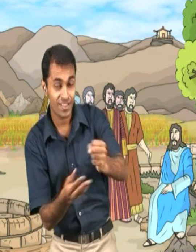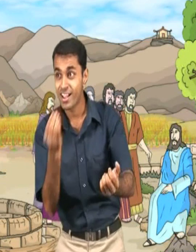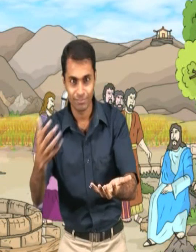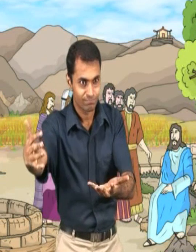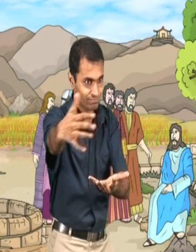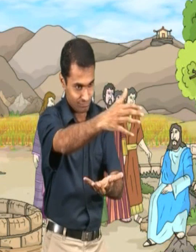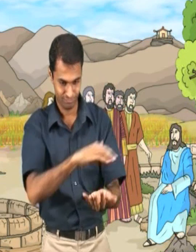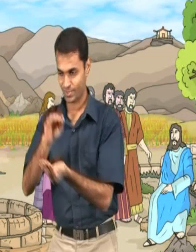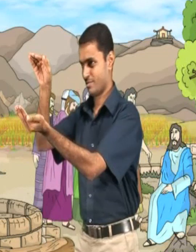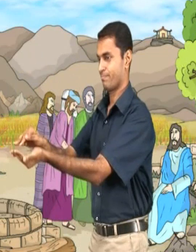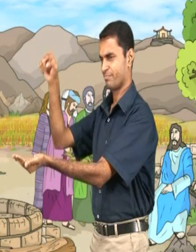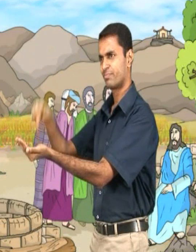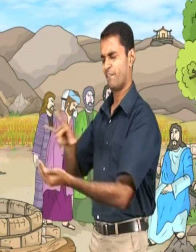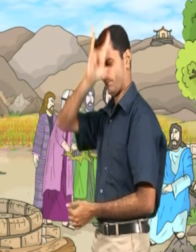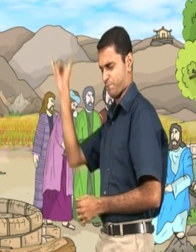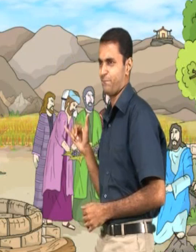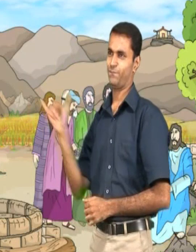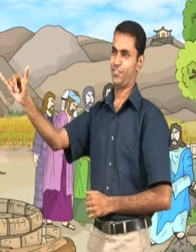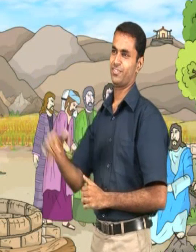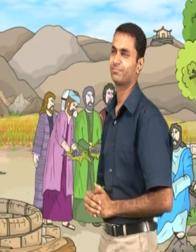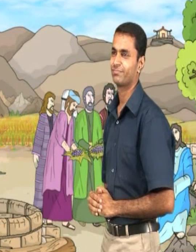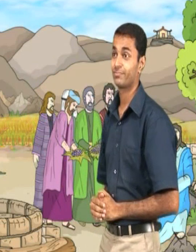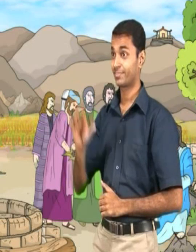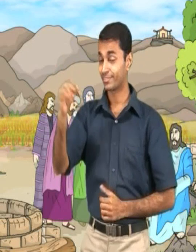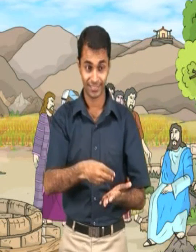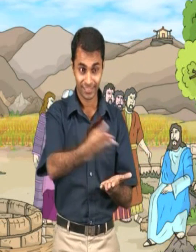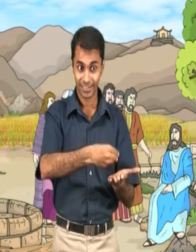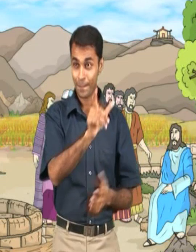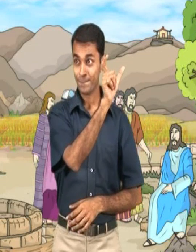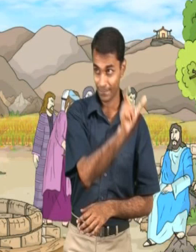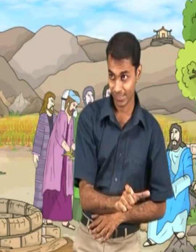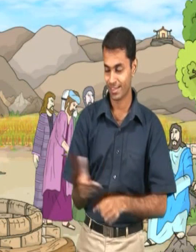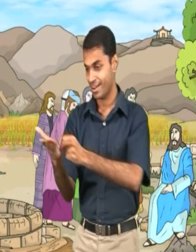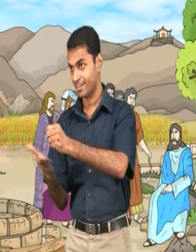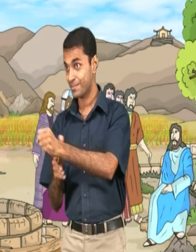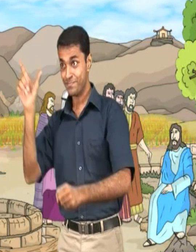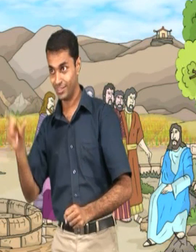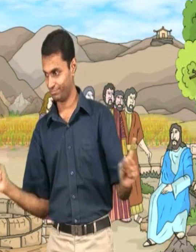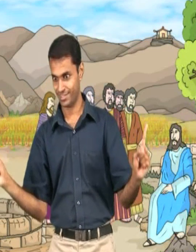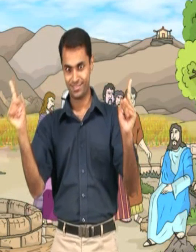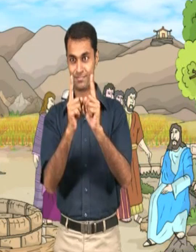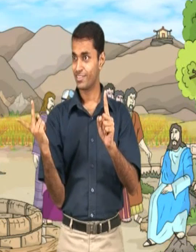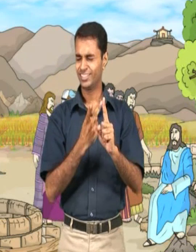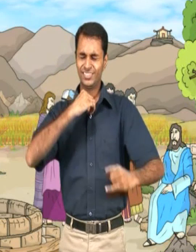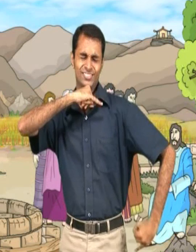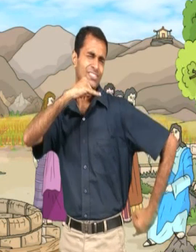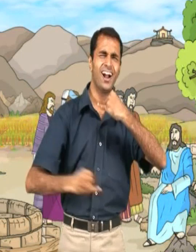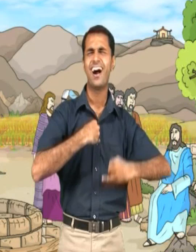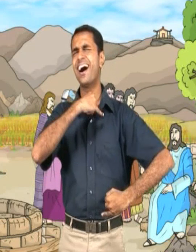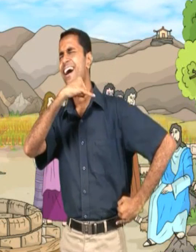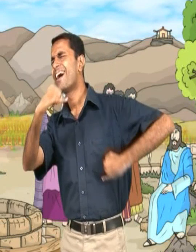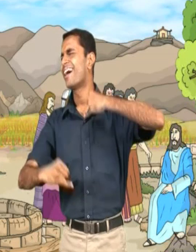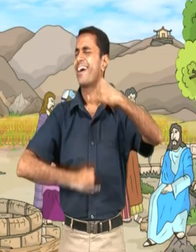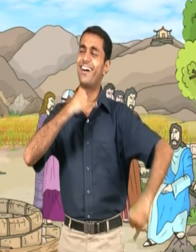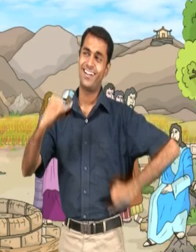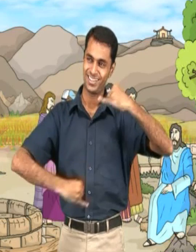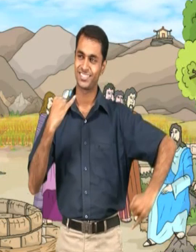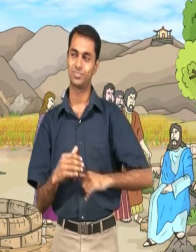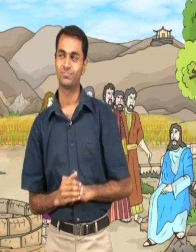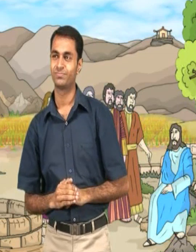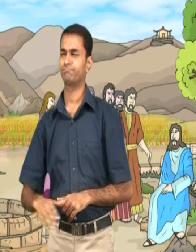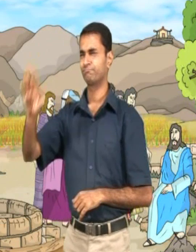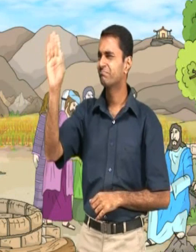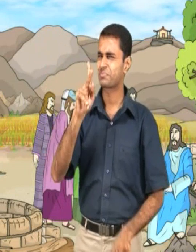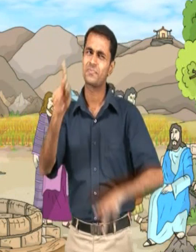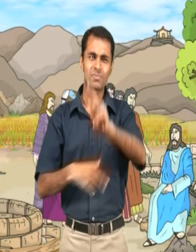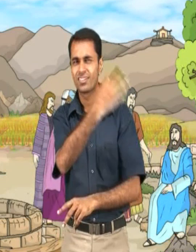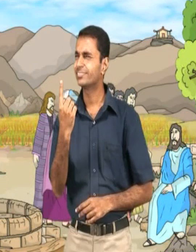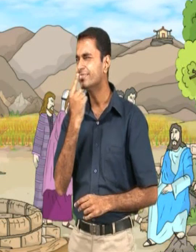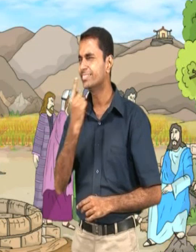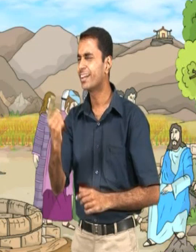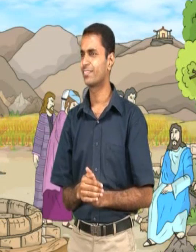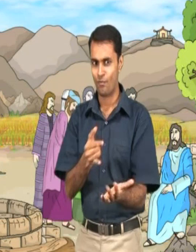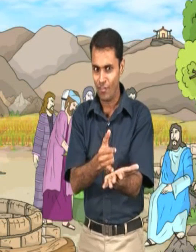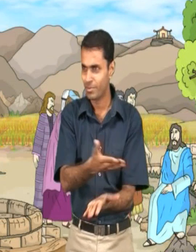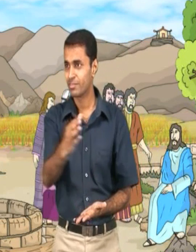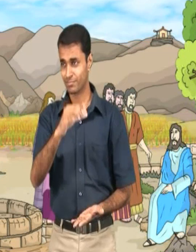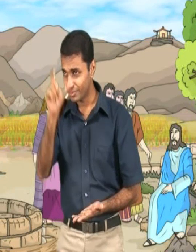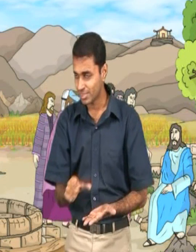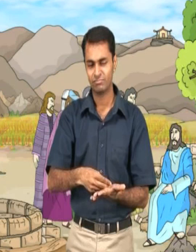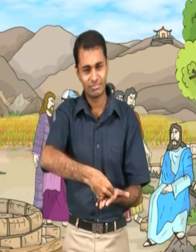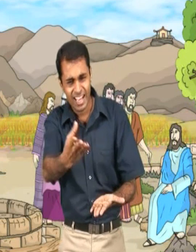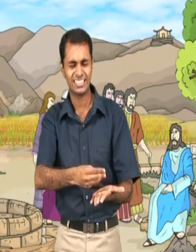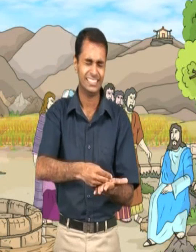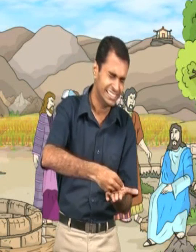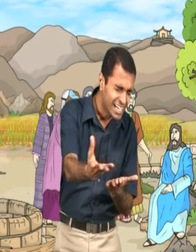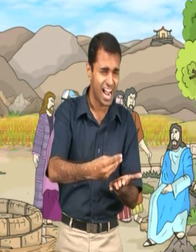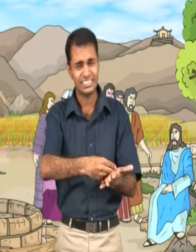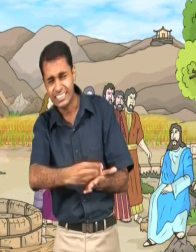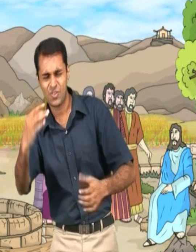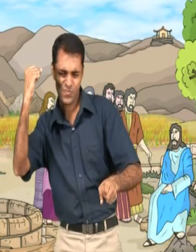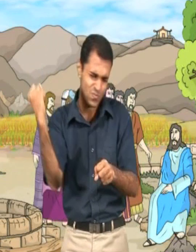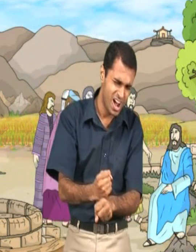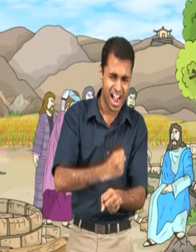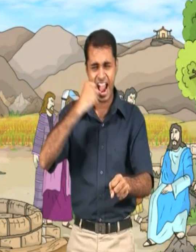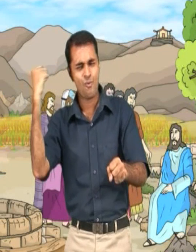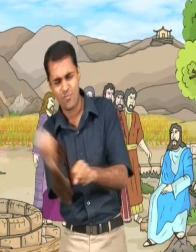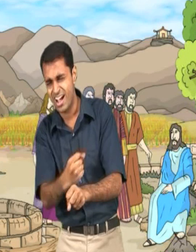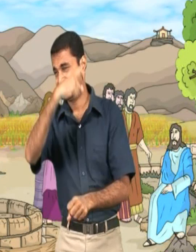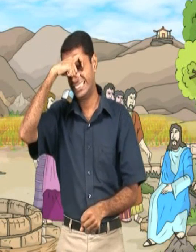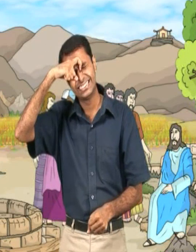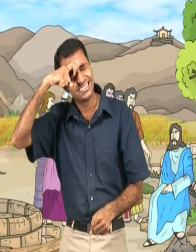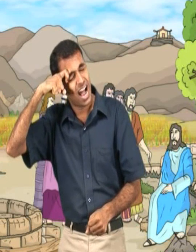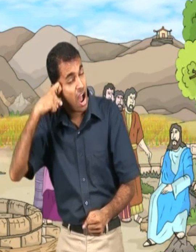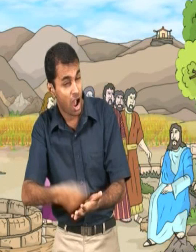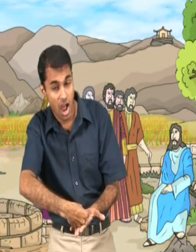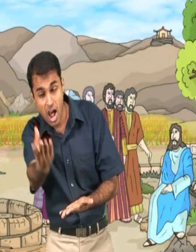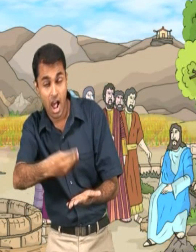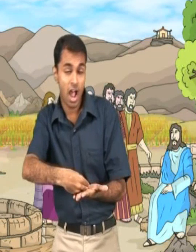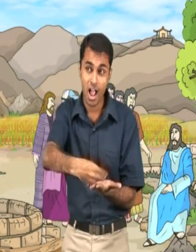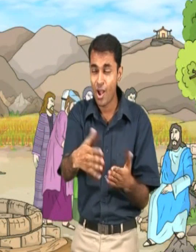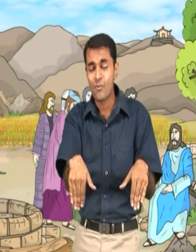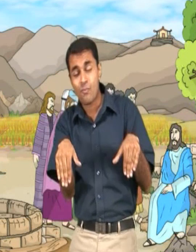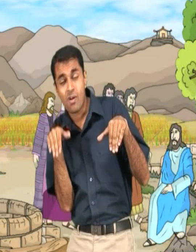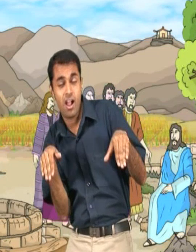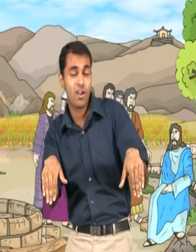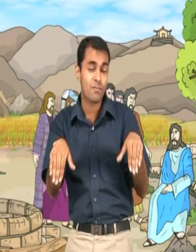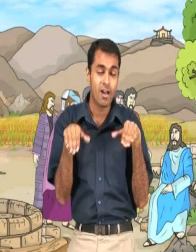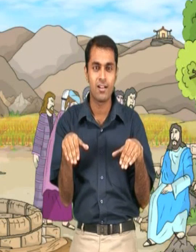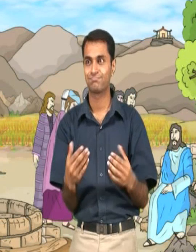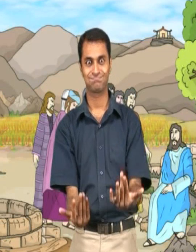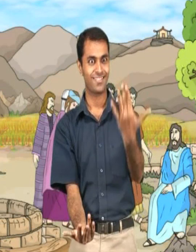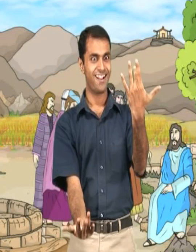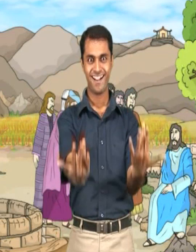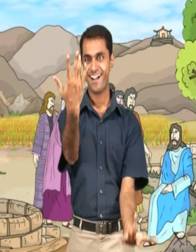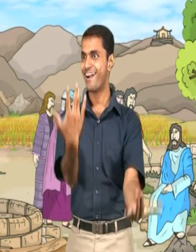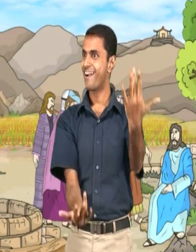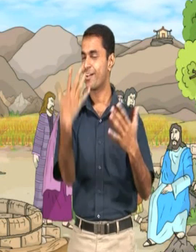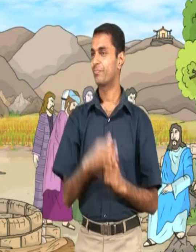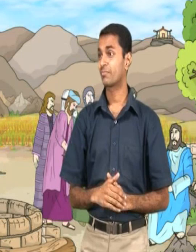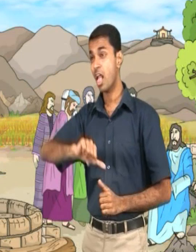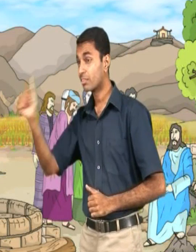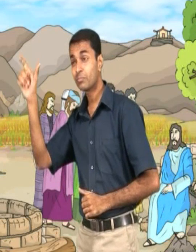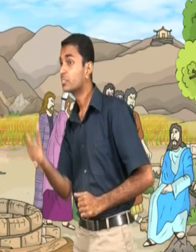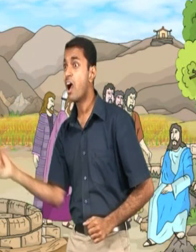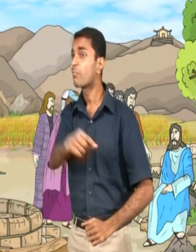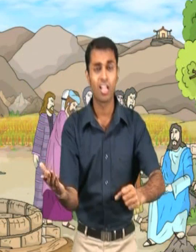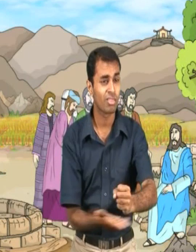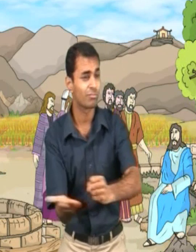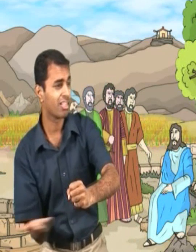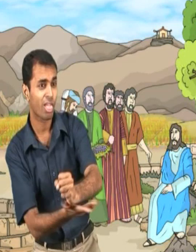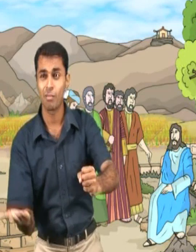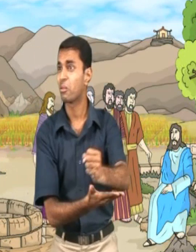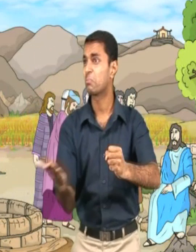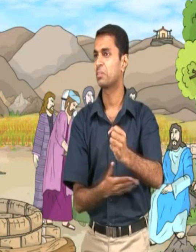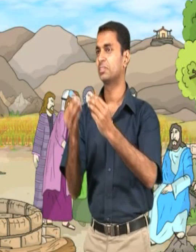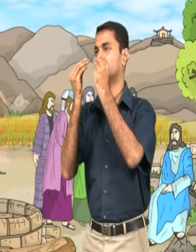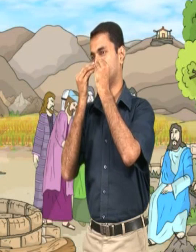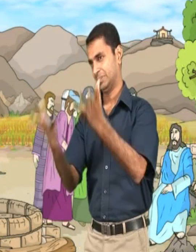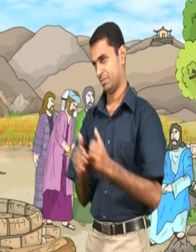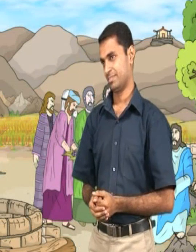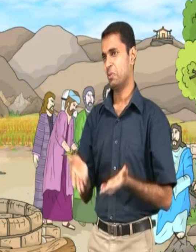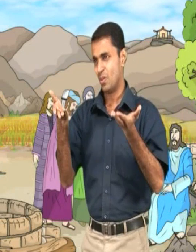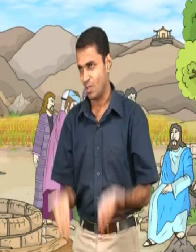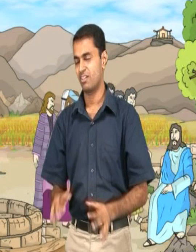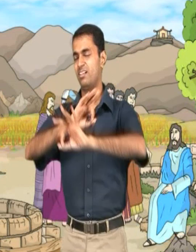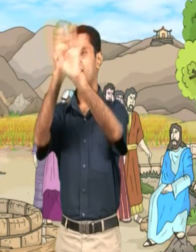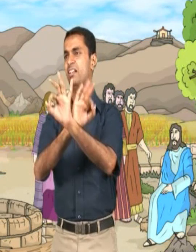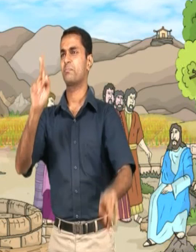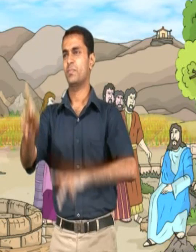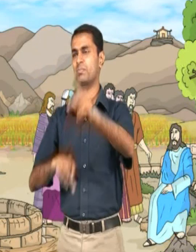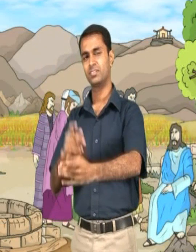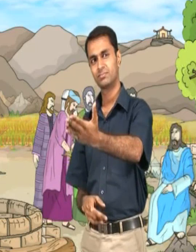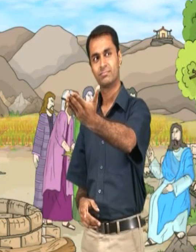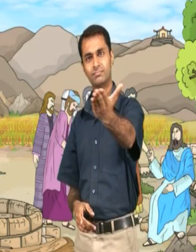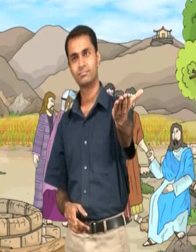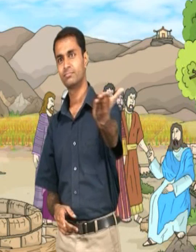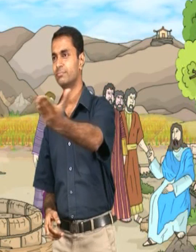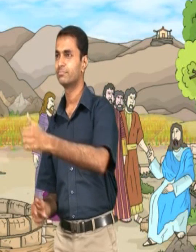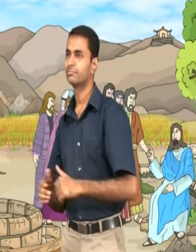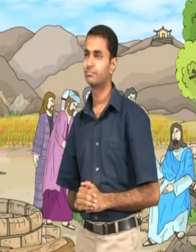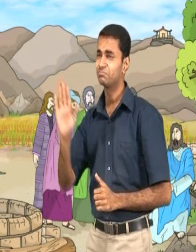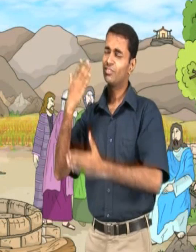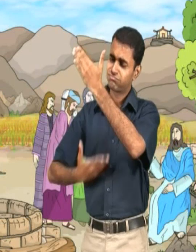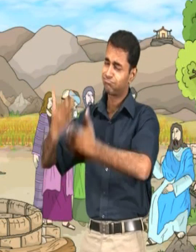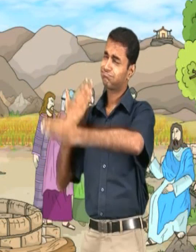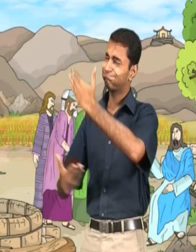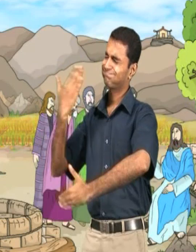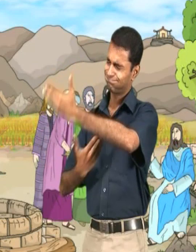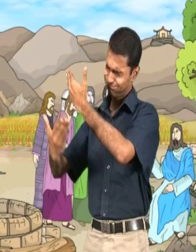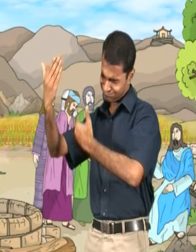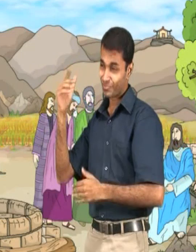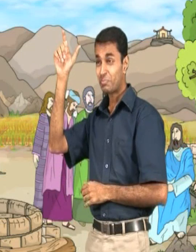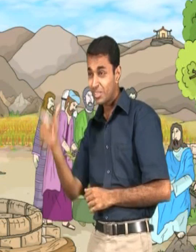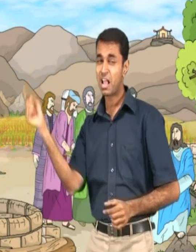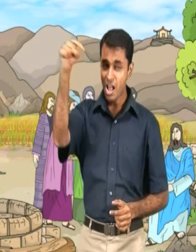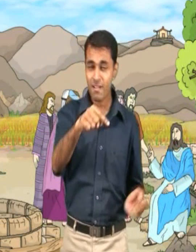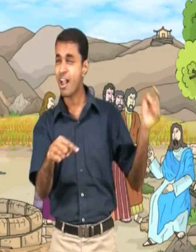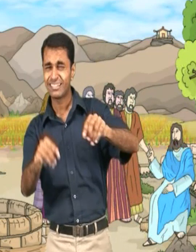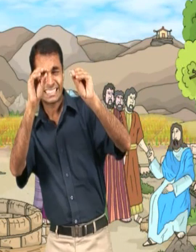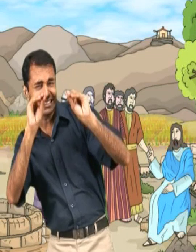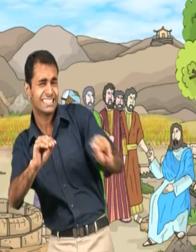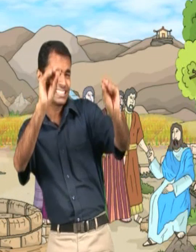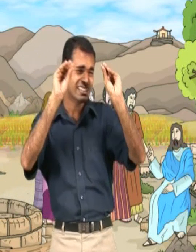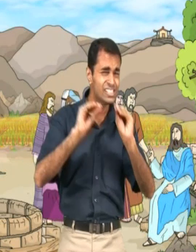Already the reaper draws his wages and gathers a crop for eternal life, so that the sower and the reaper may rejoice together. For in this case the saying ‘One sows and another reaps’ is true. I sent you to reap what you have not worked for;